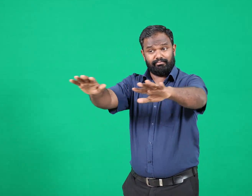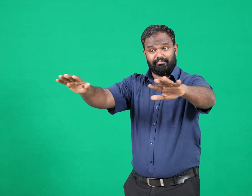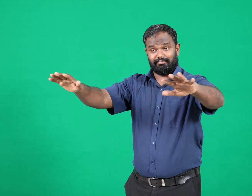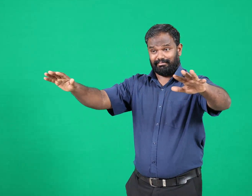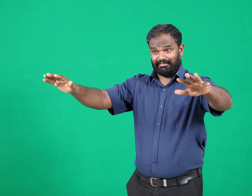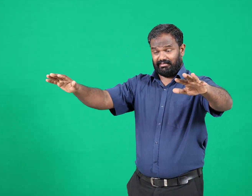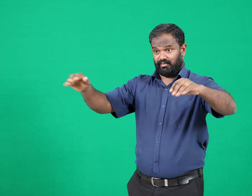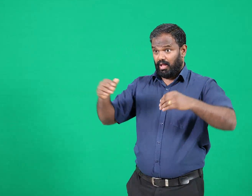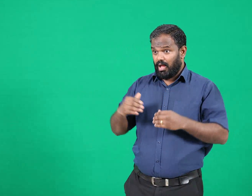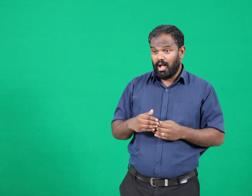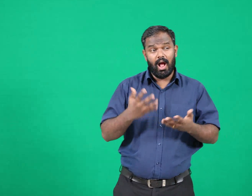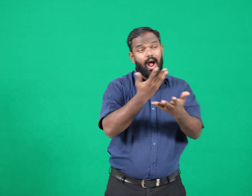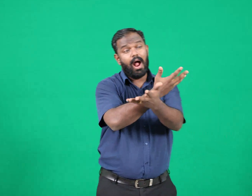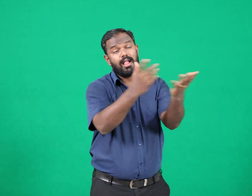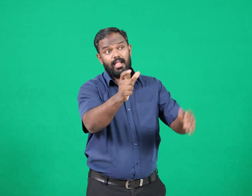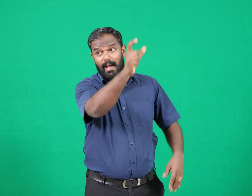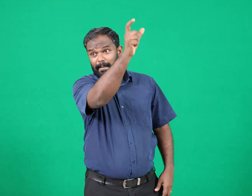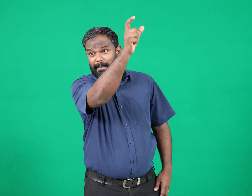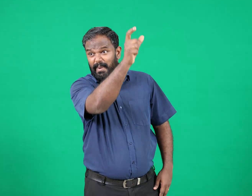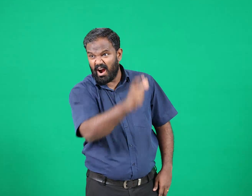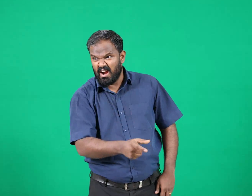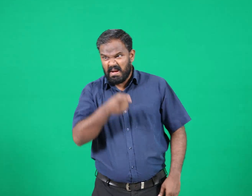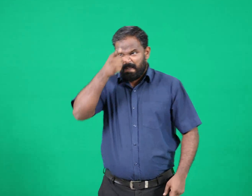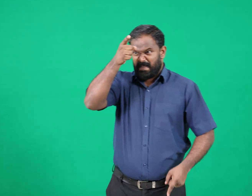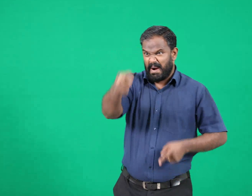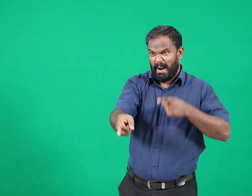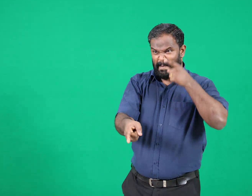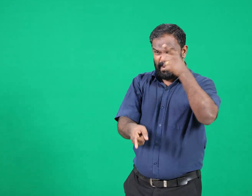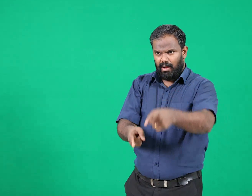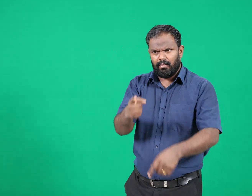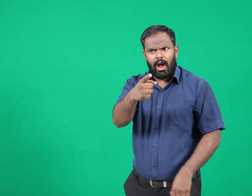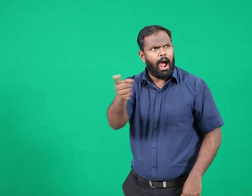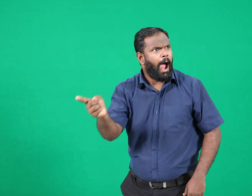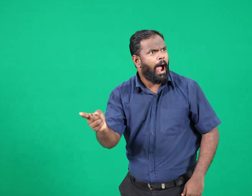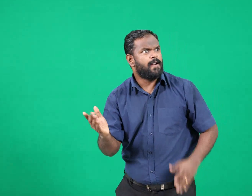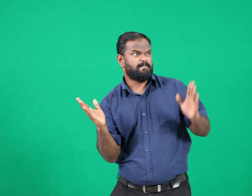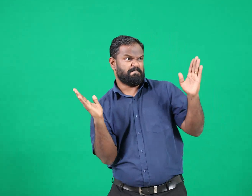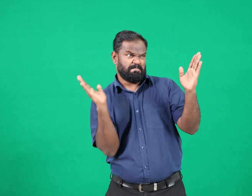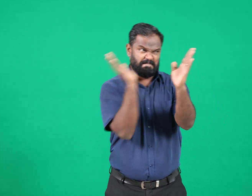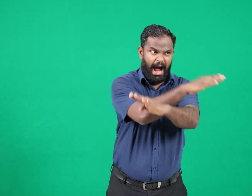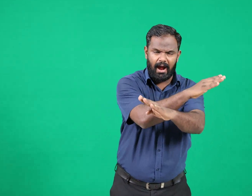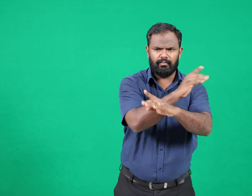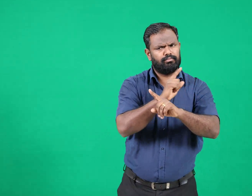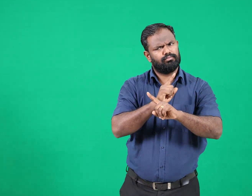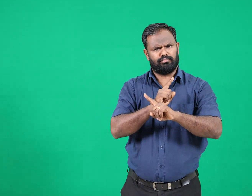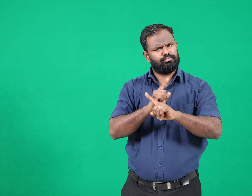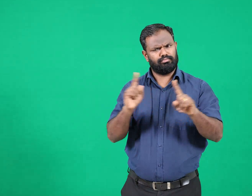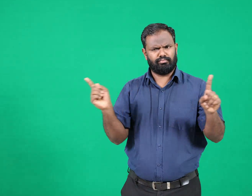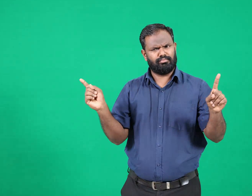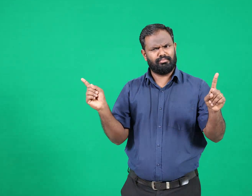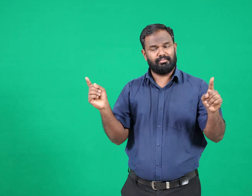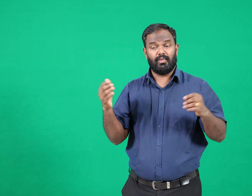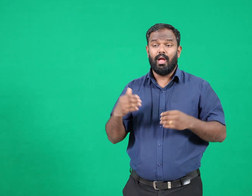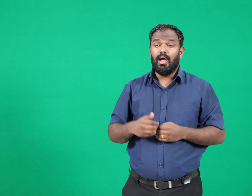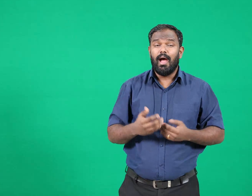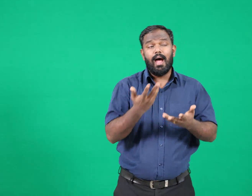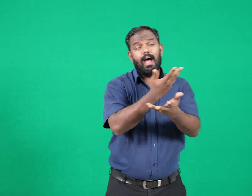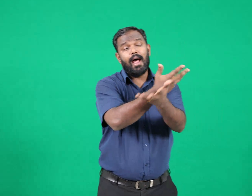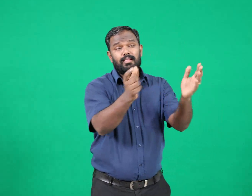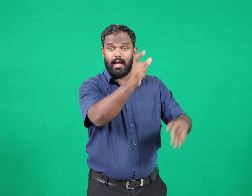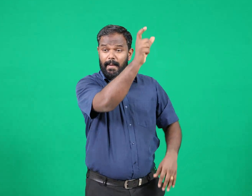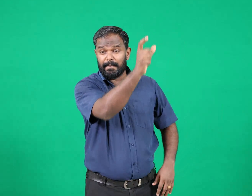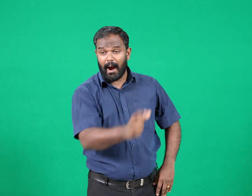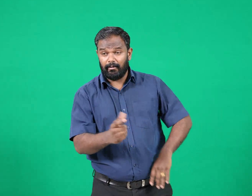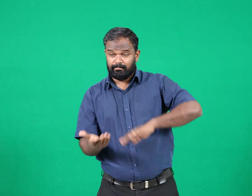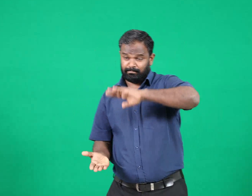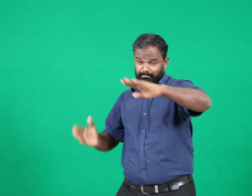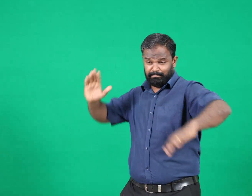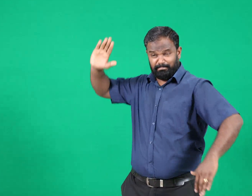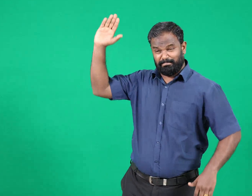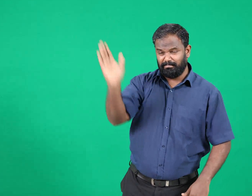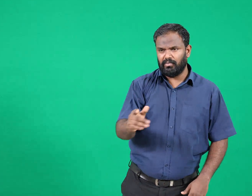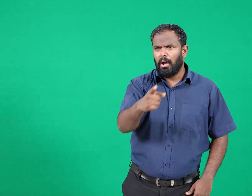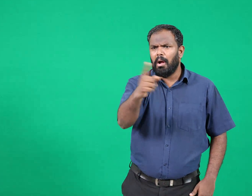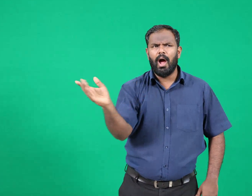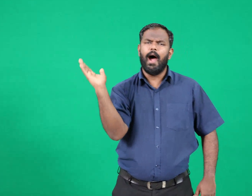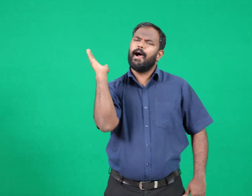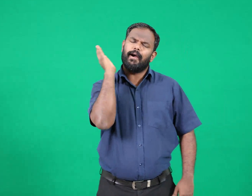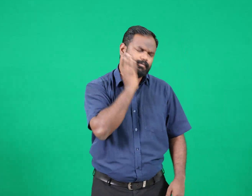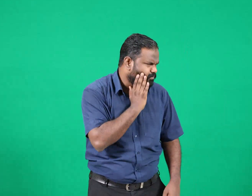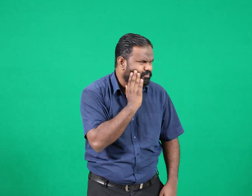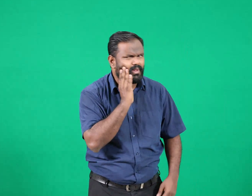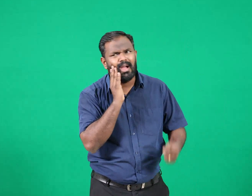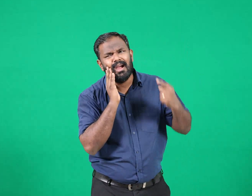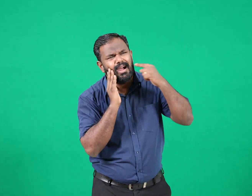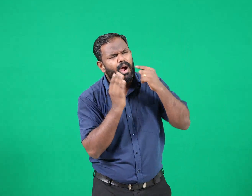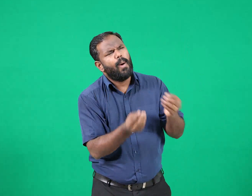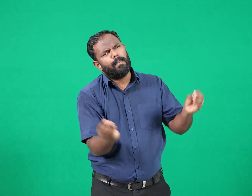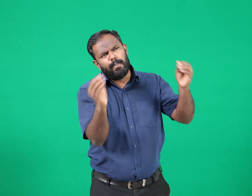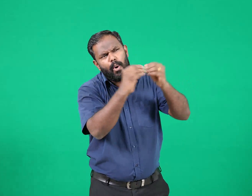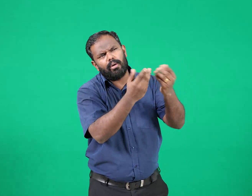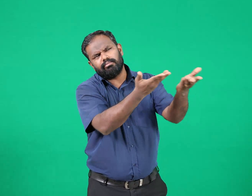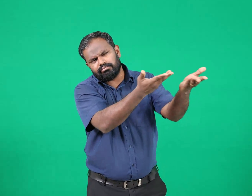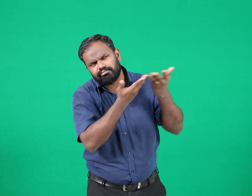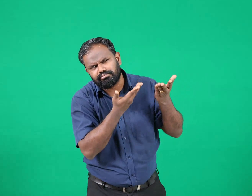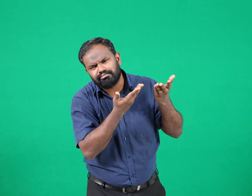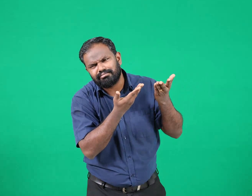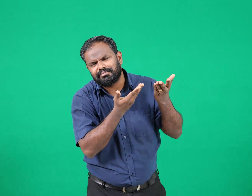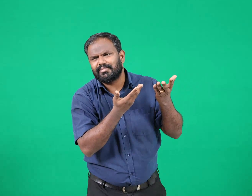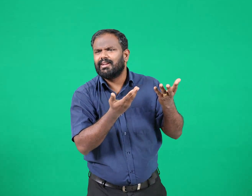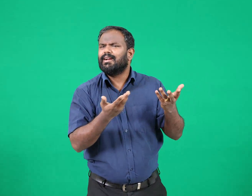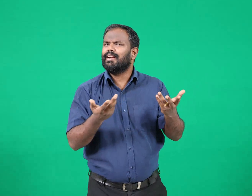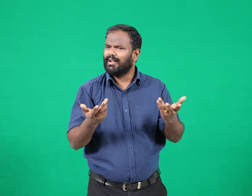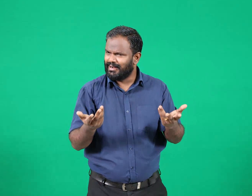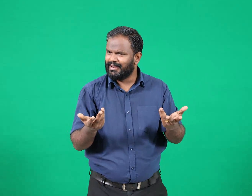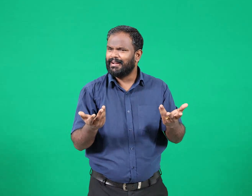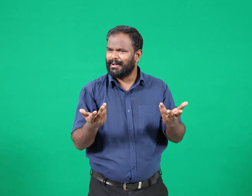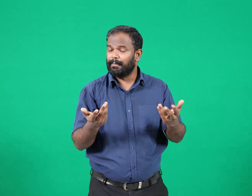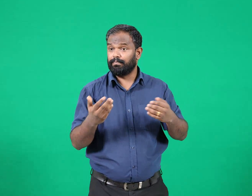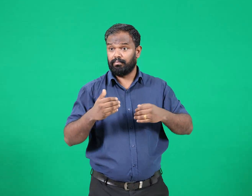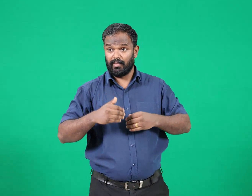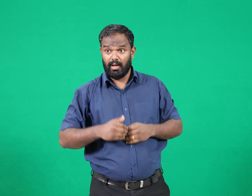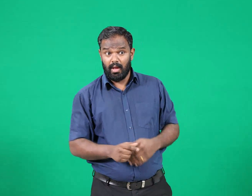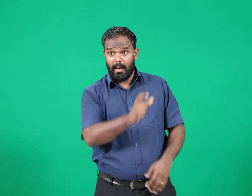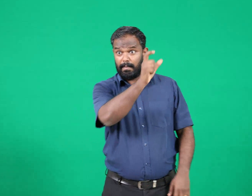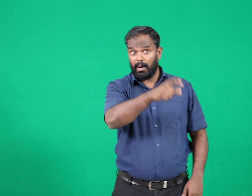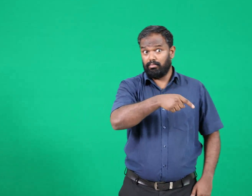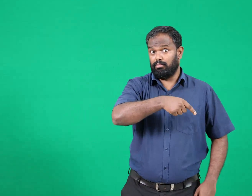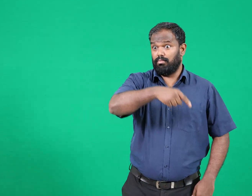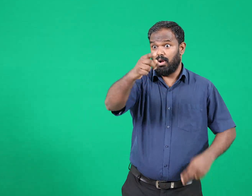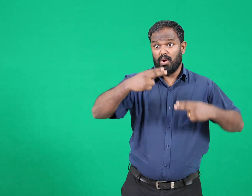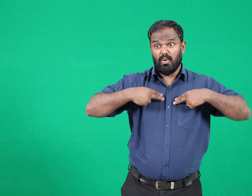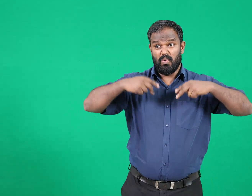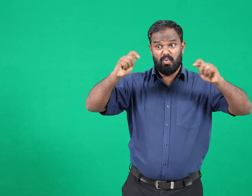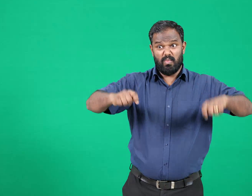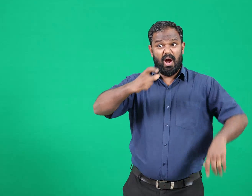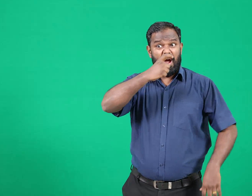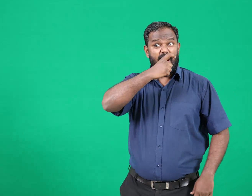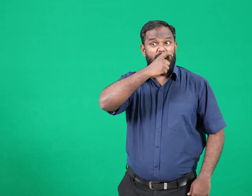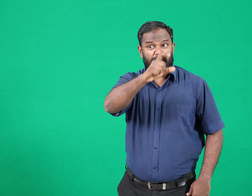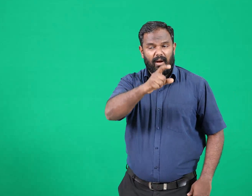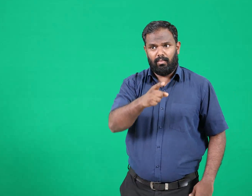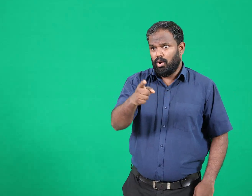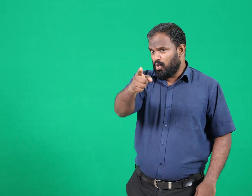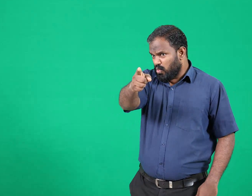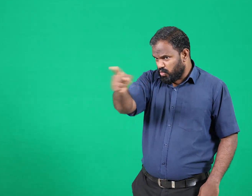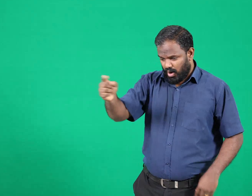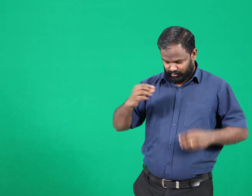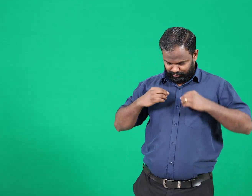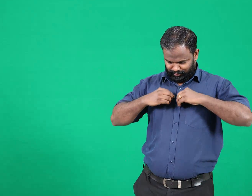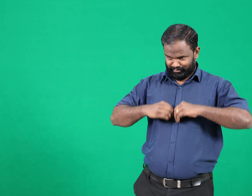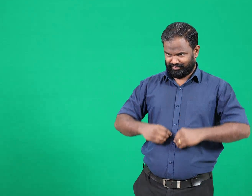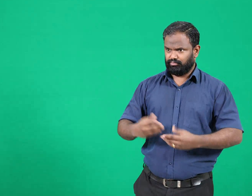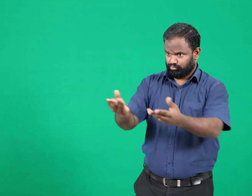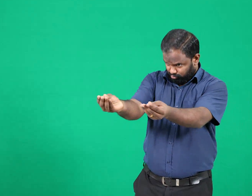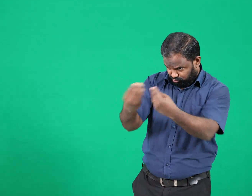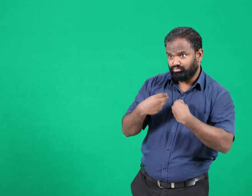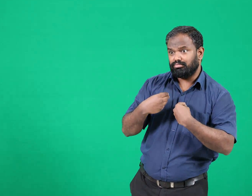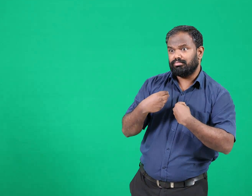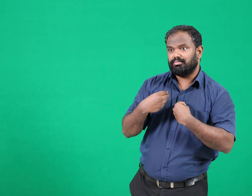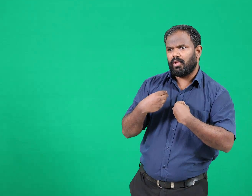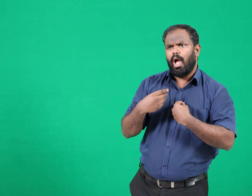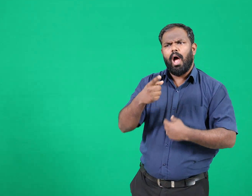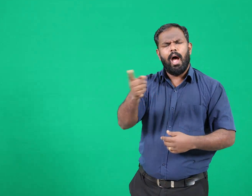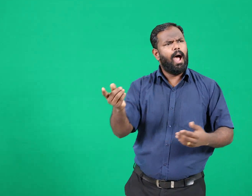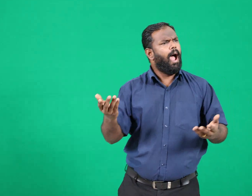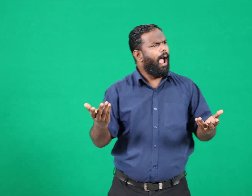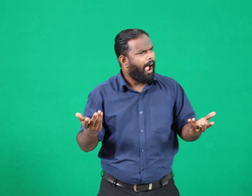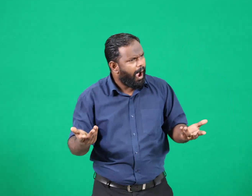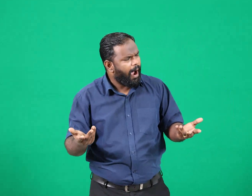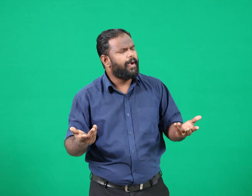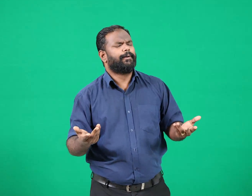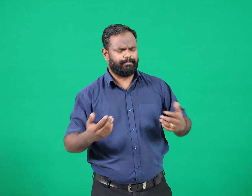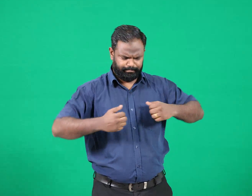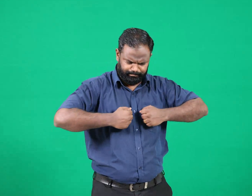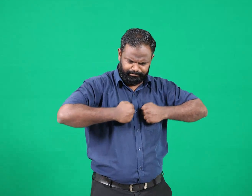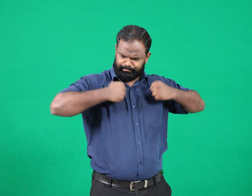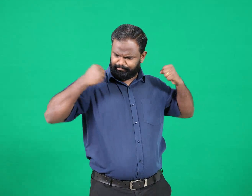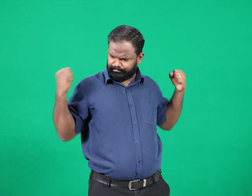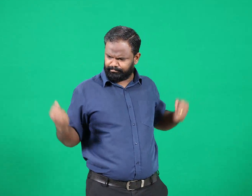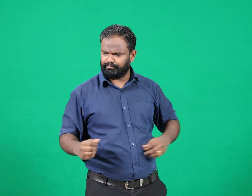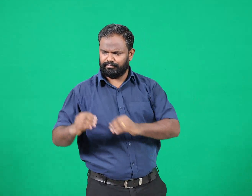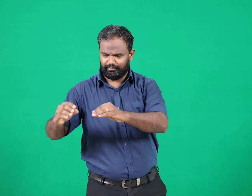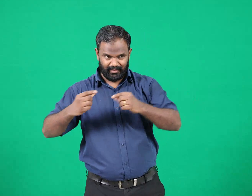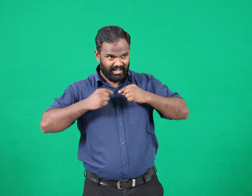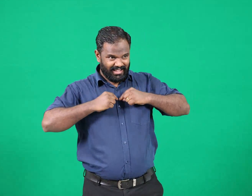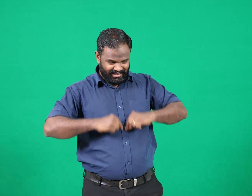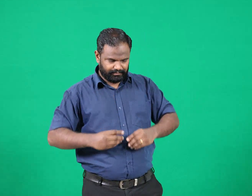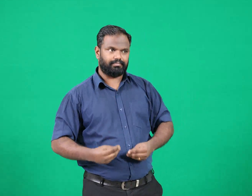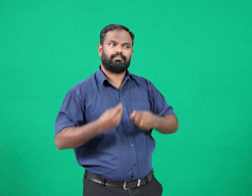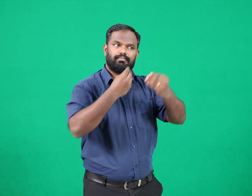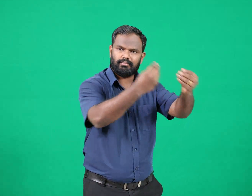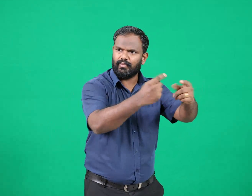if someone wants to sue you and take your tunic, let him have your cloak as well;